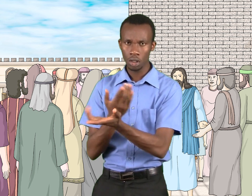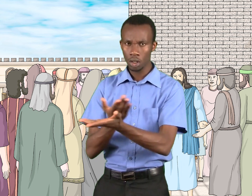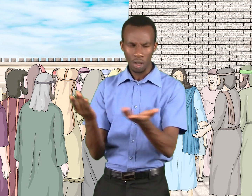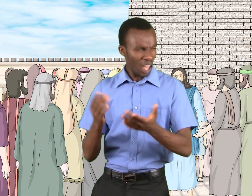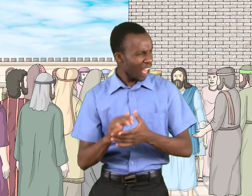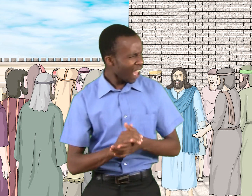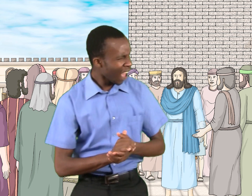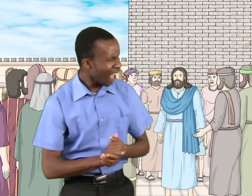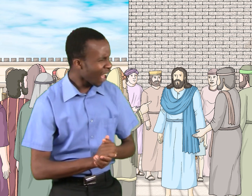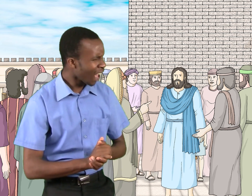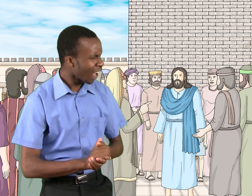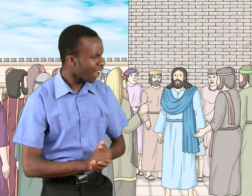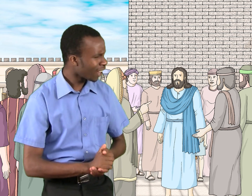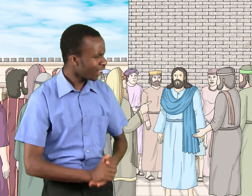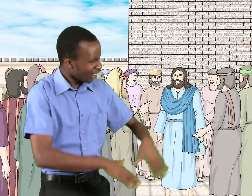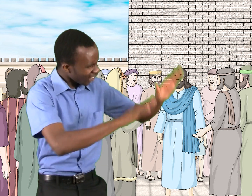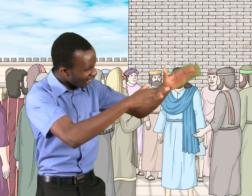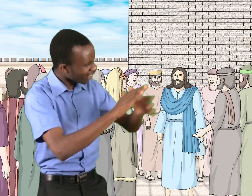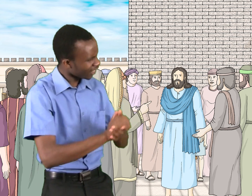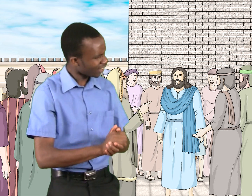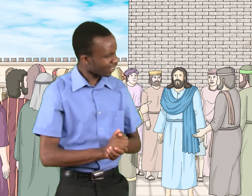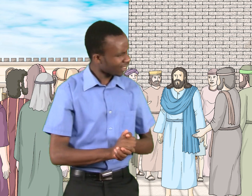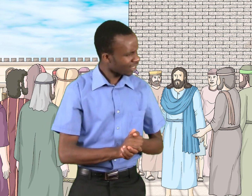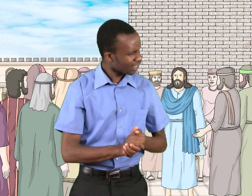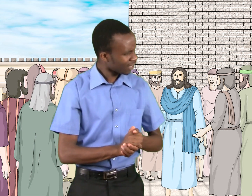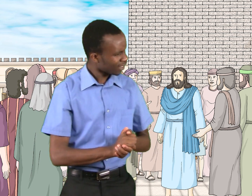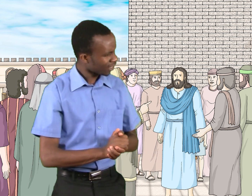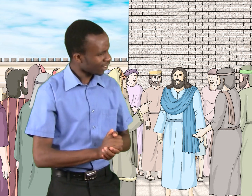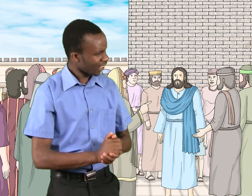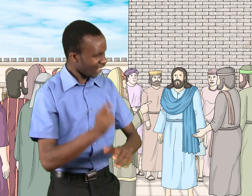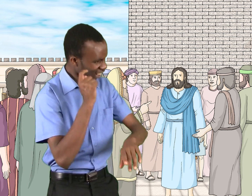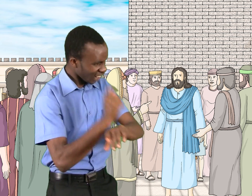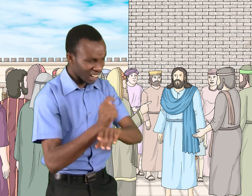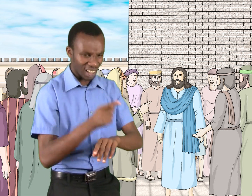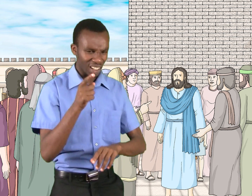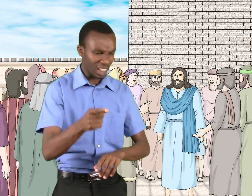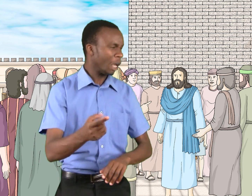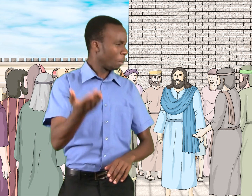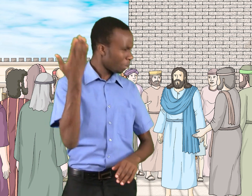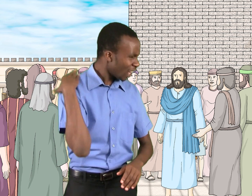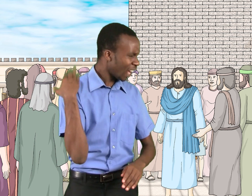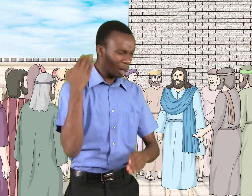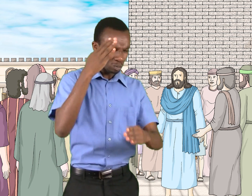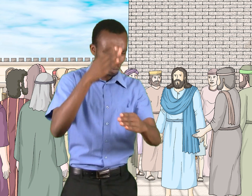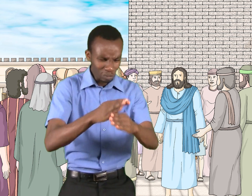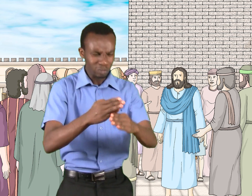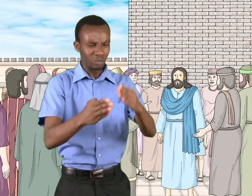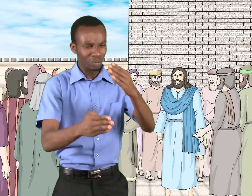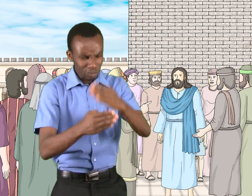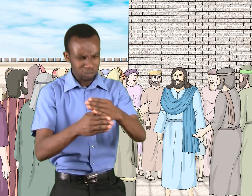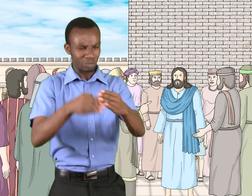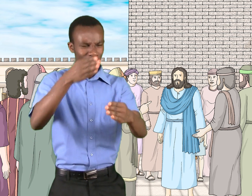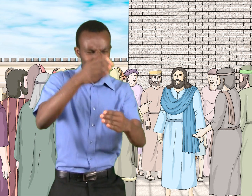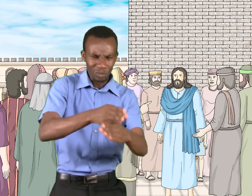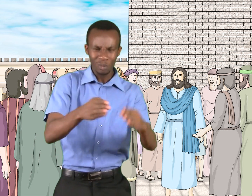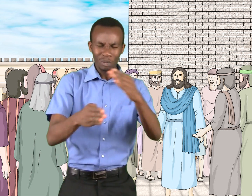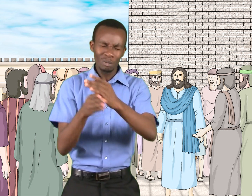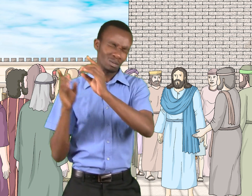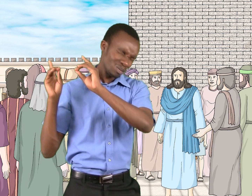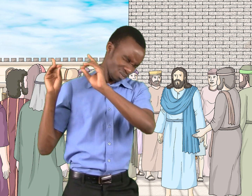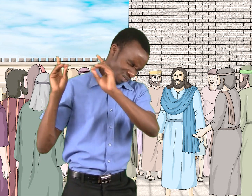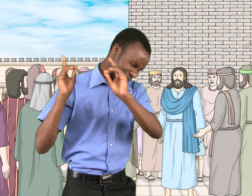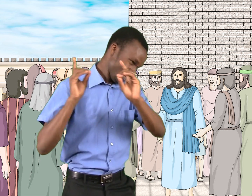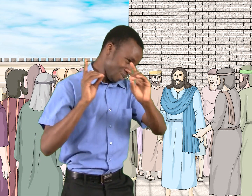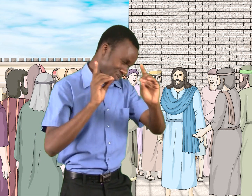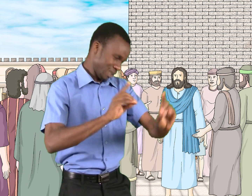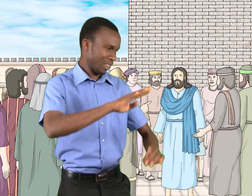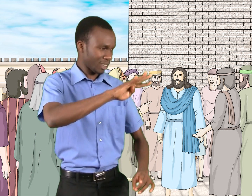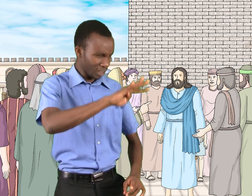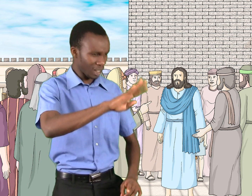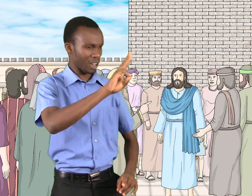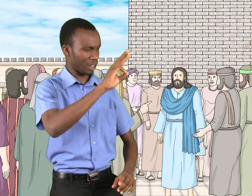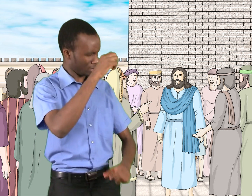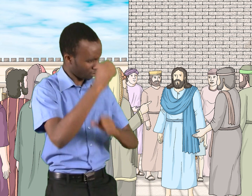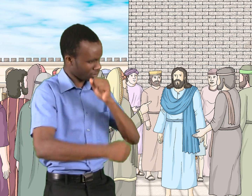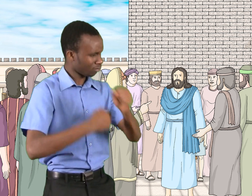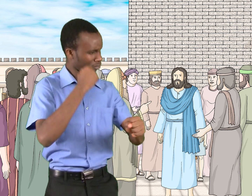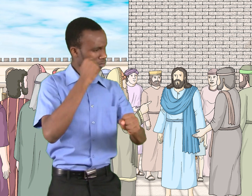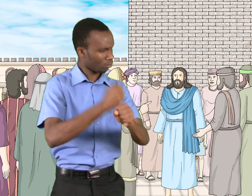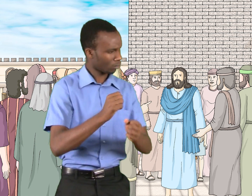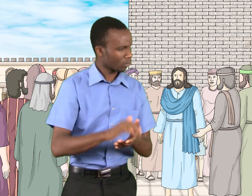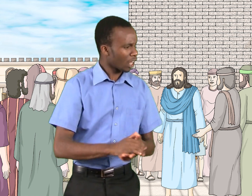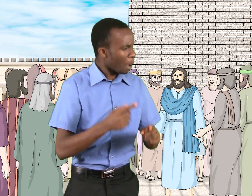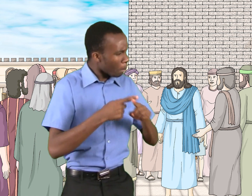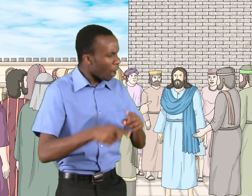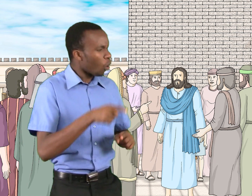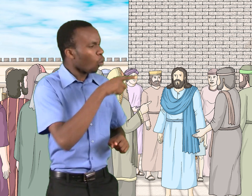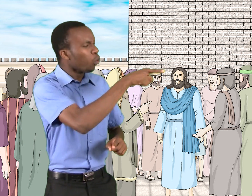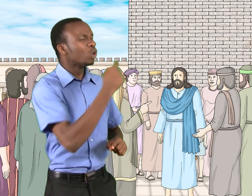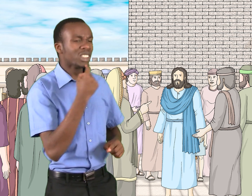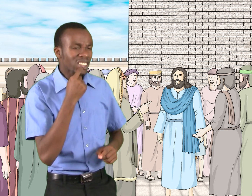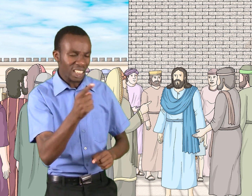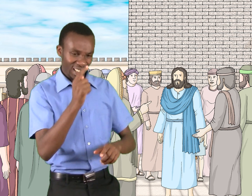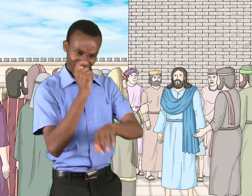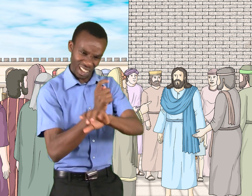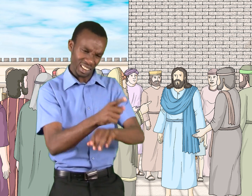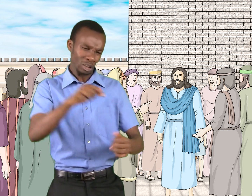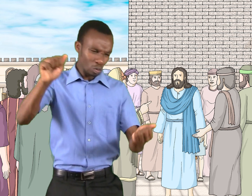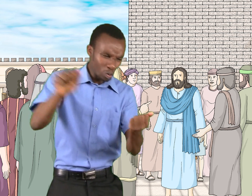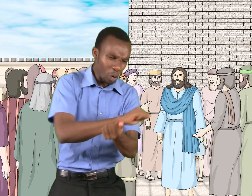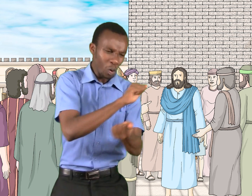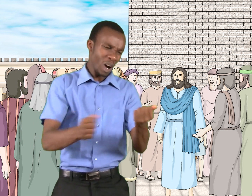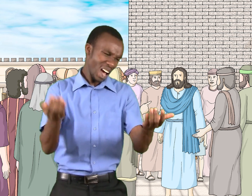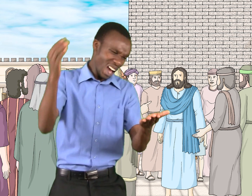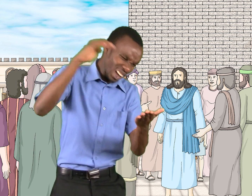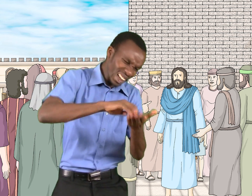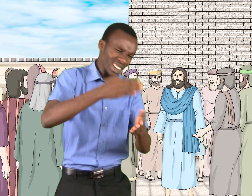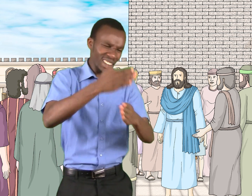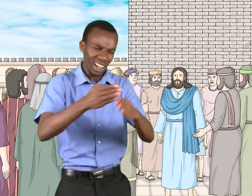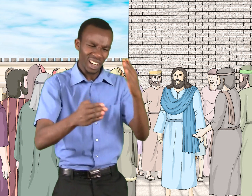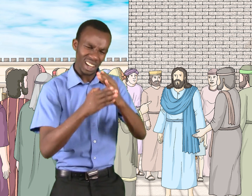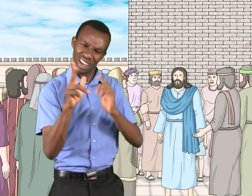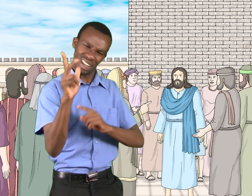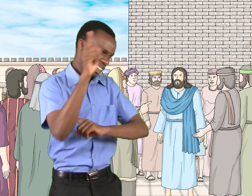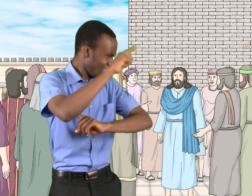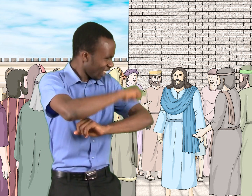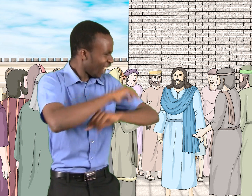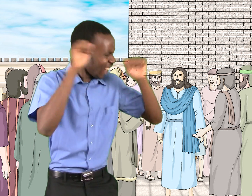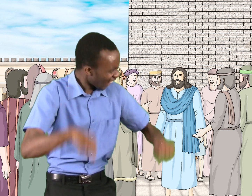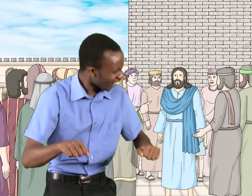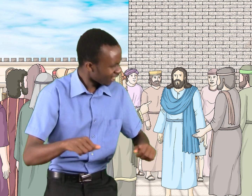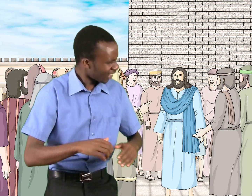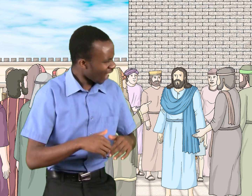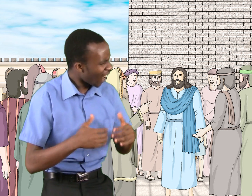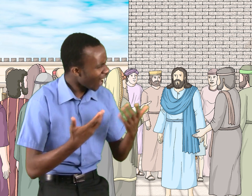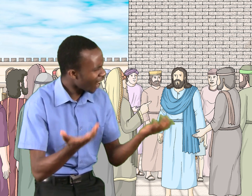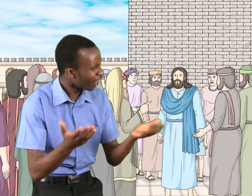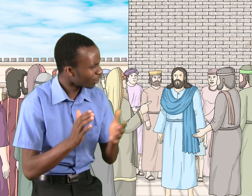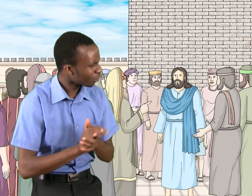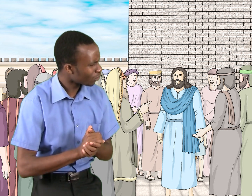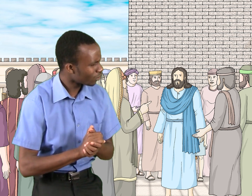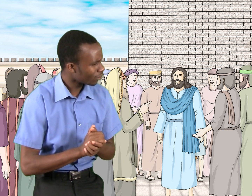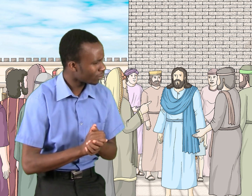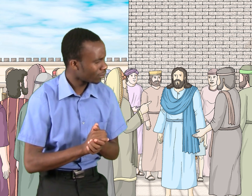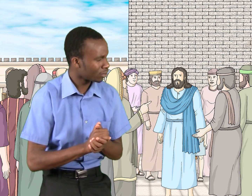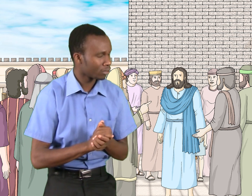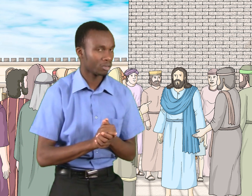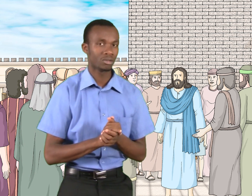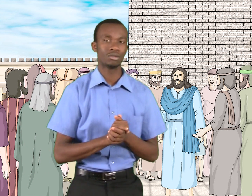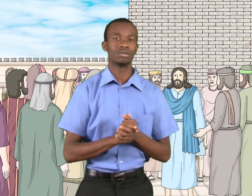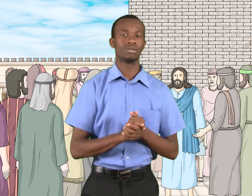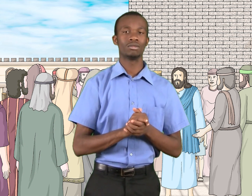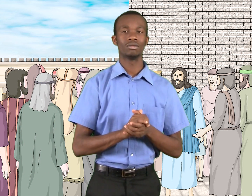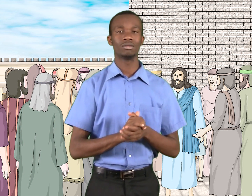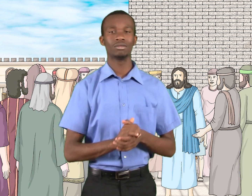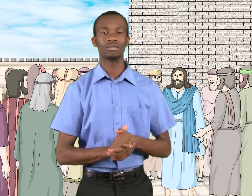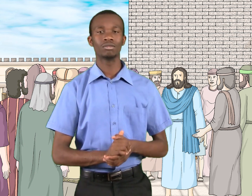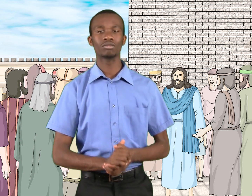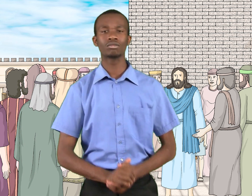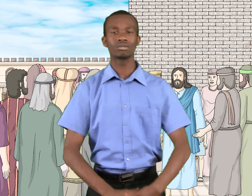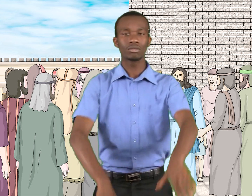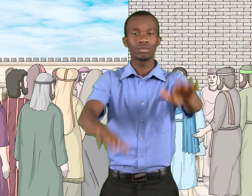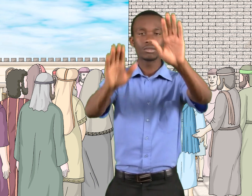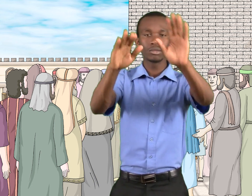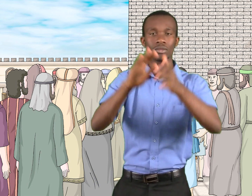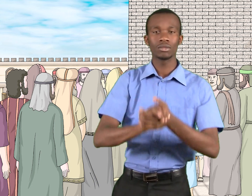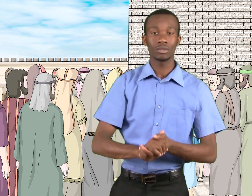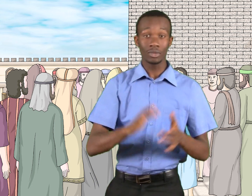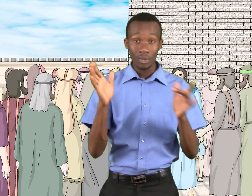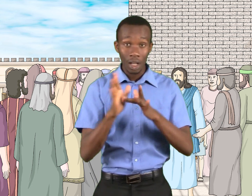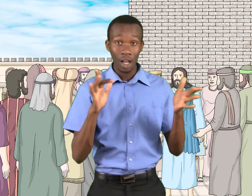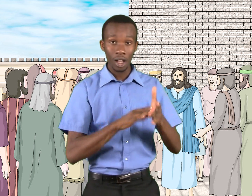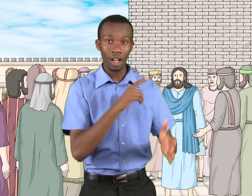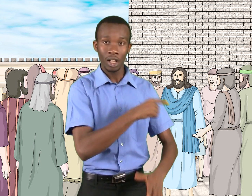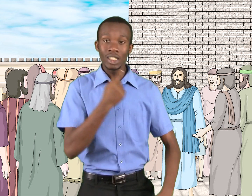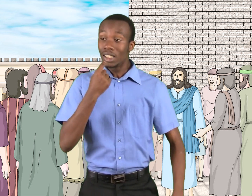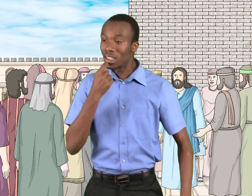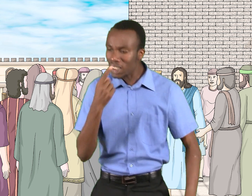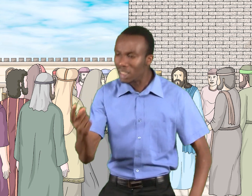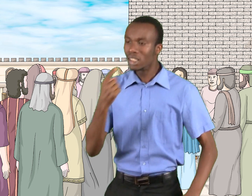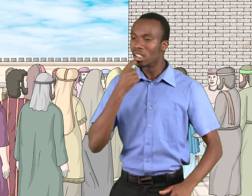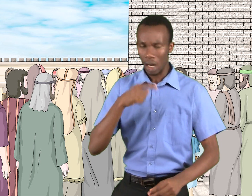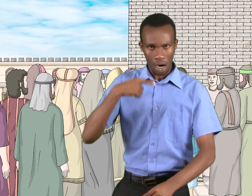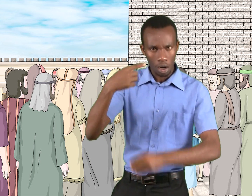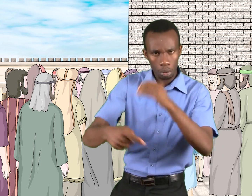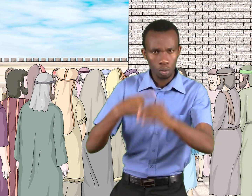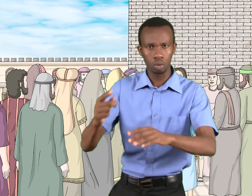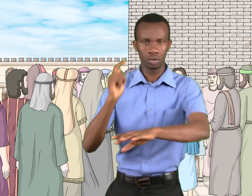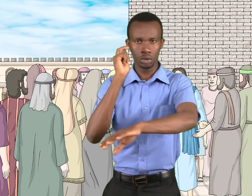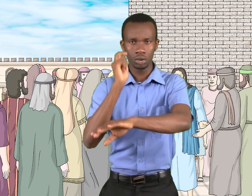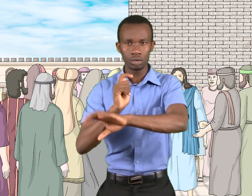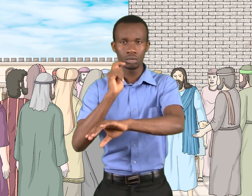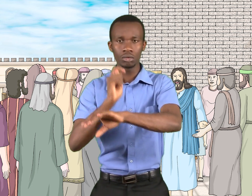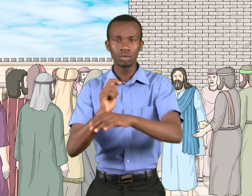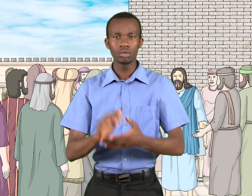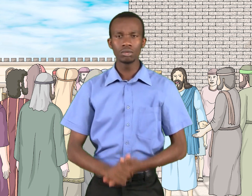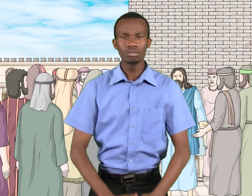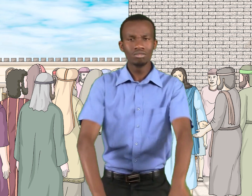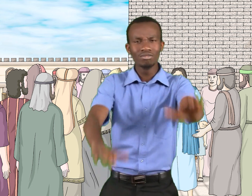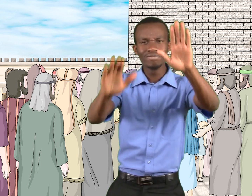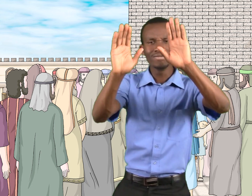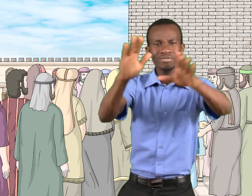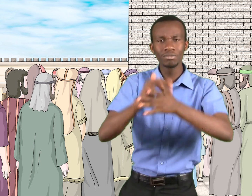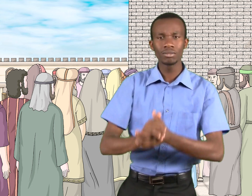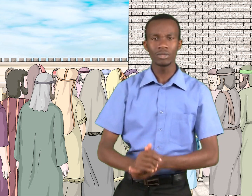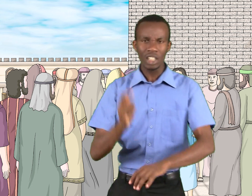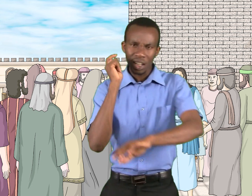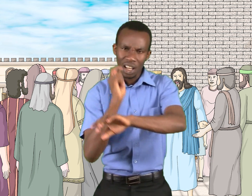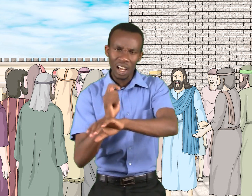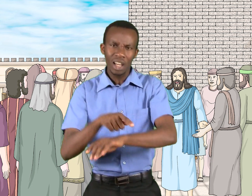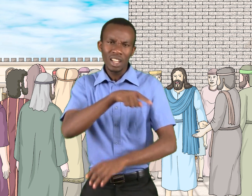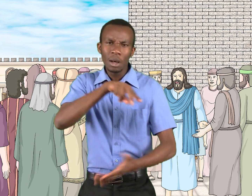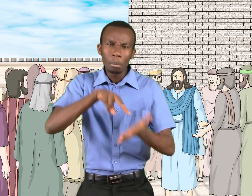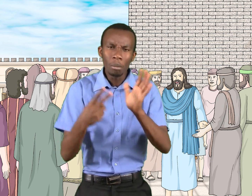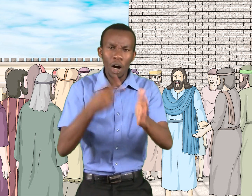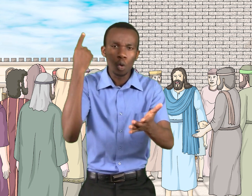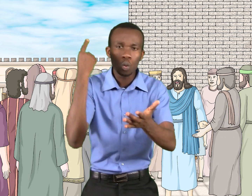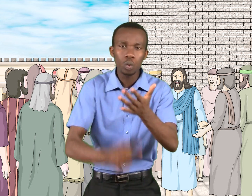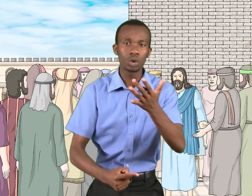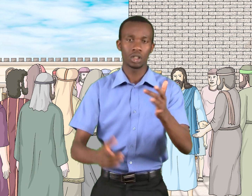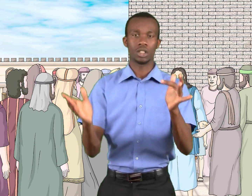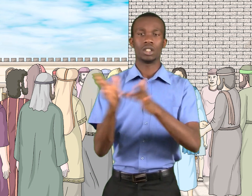“This temple took forty-six years to build,” the Jews replied, “and You are going to raise it up in three days?”